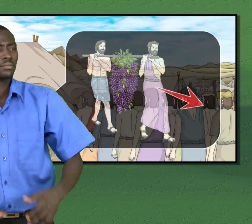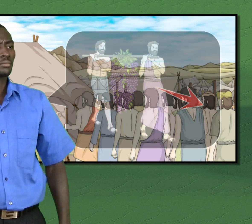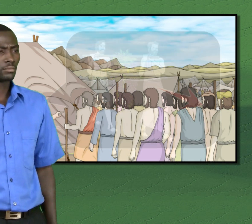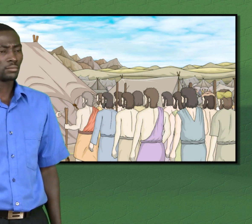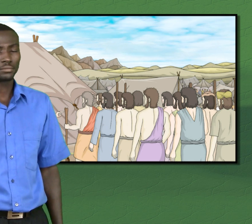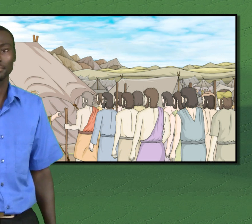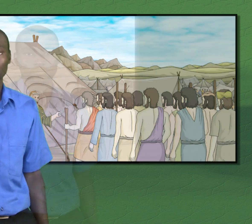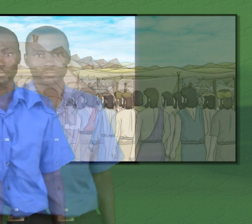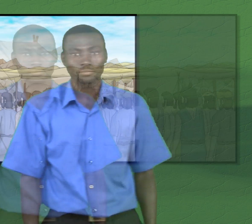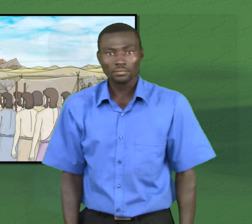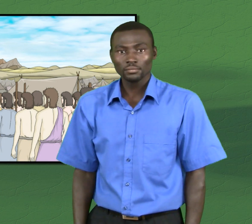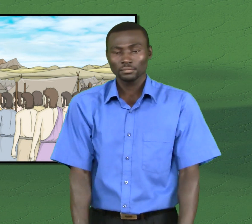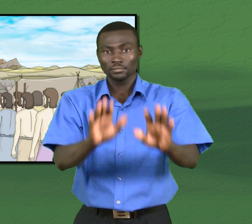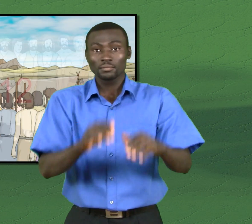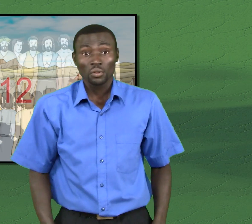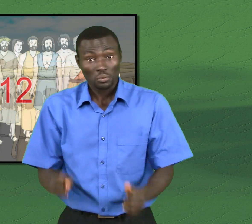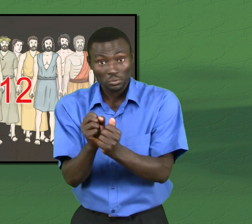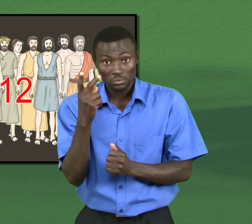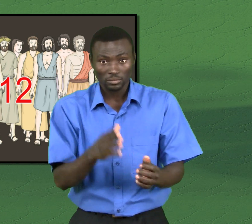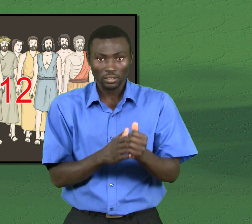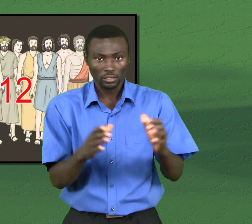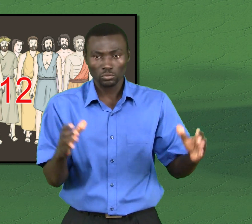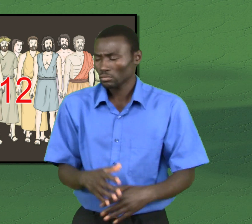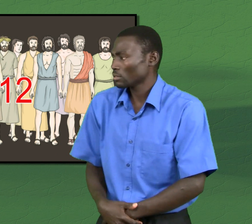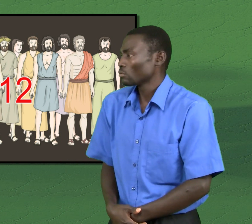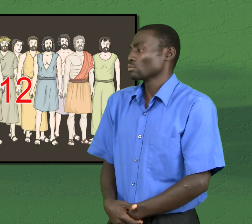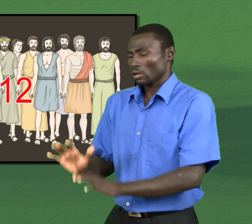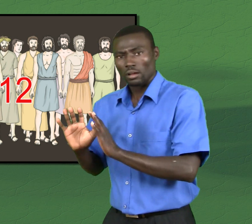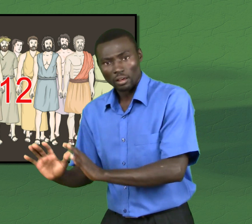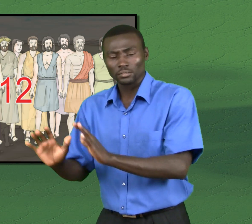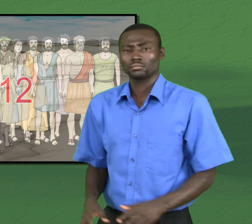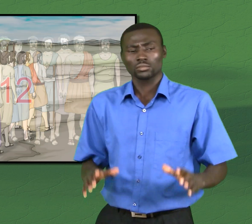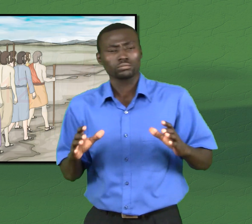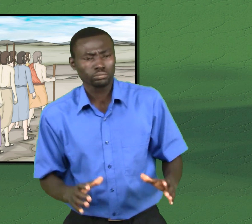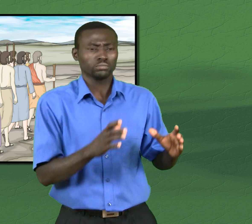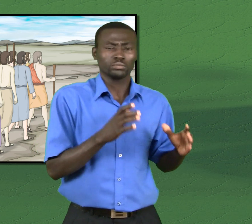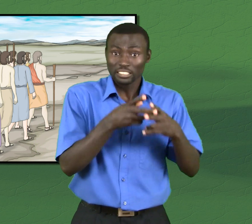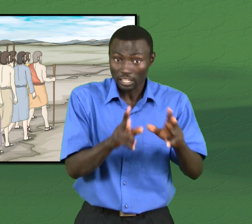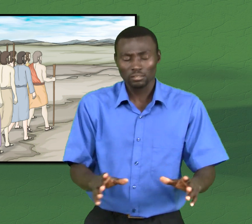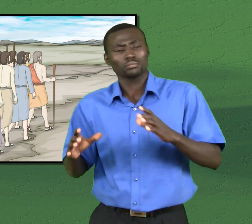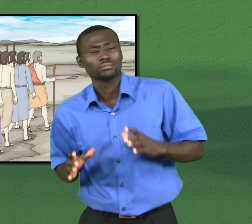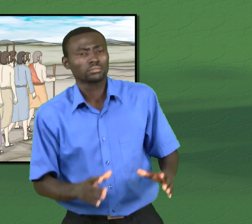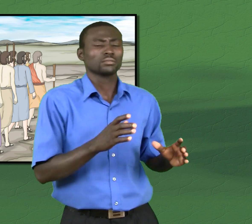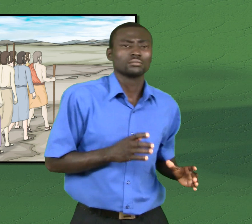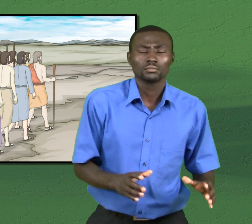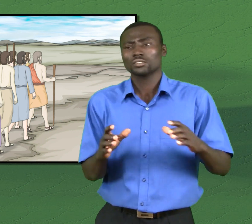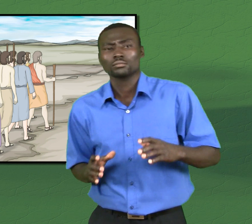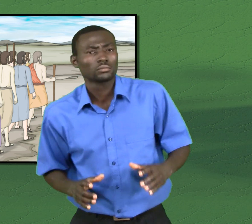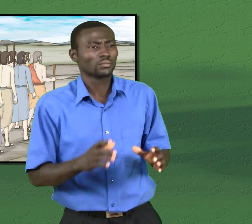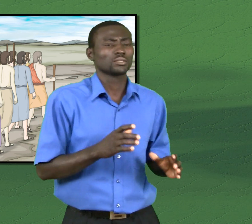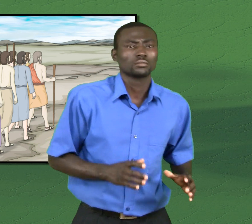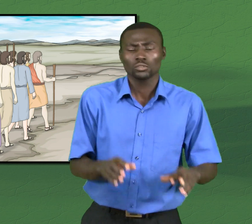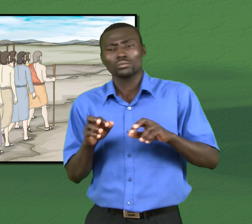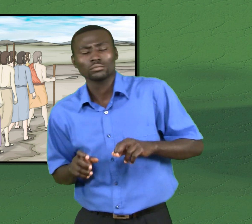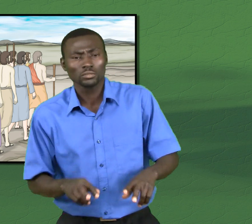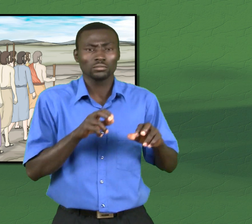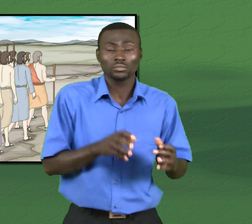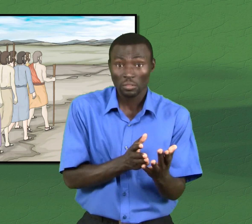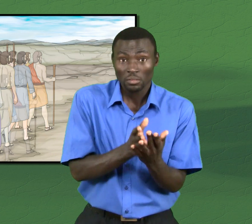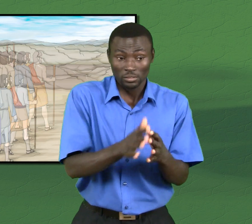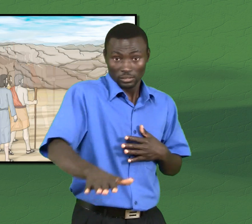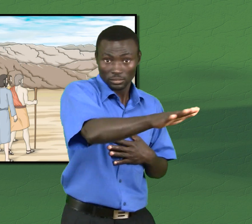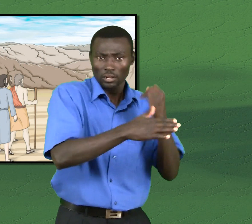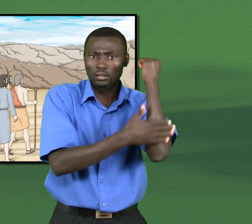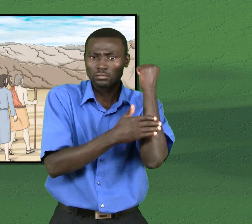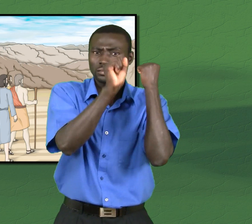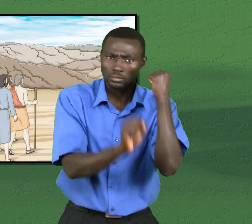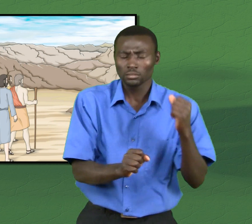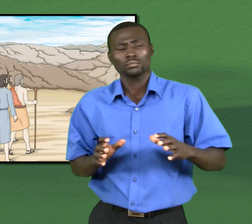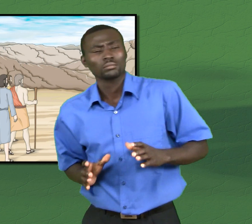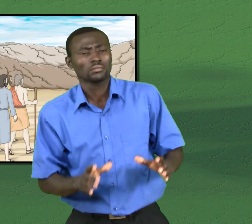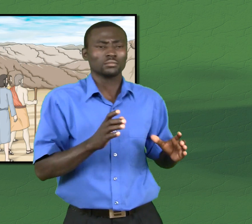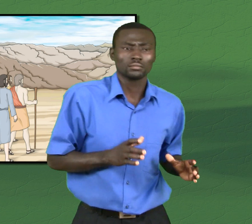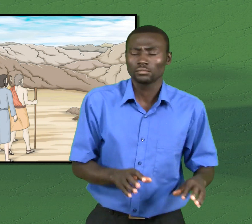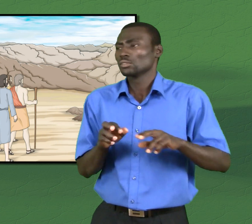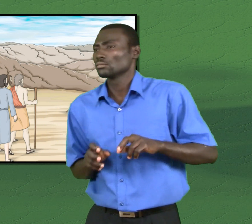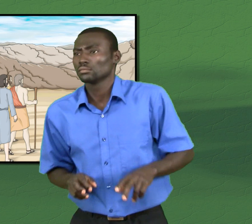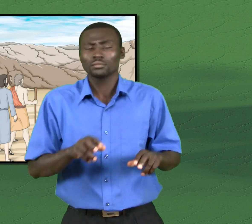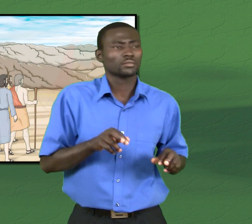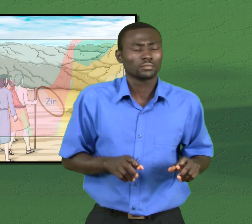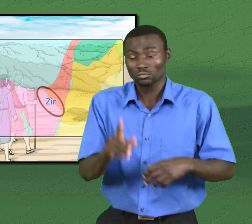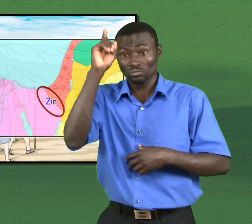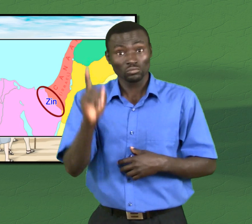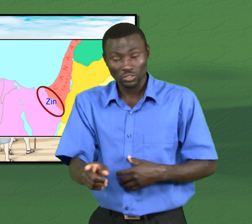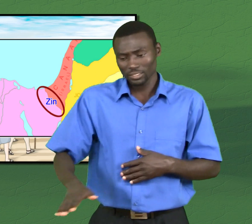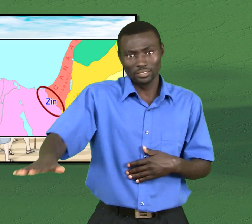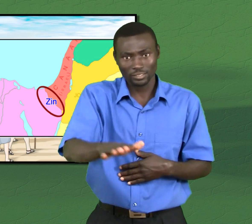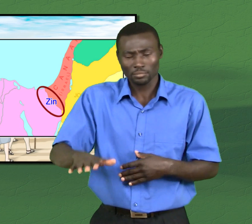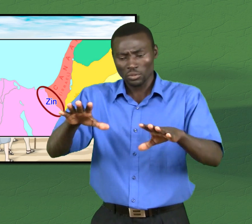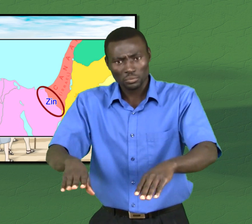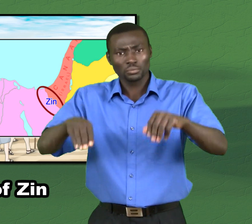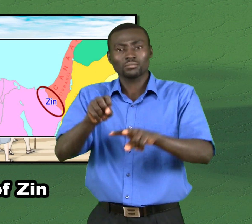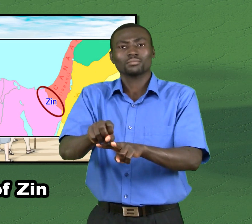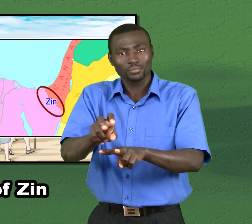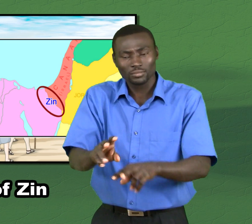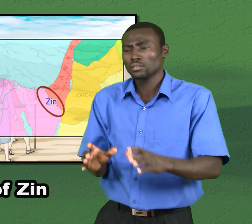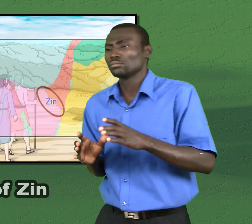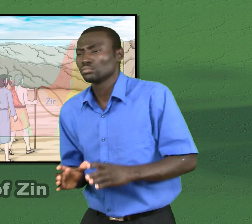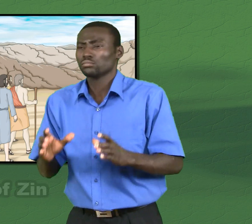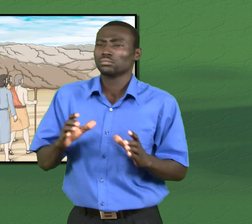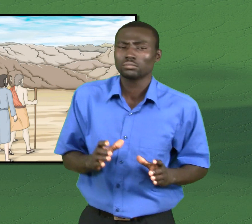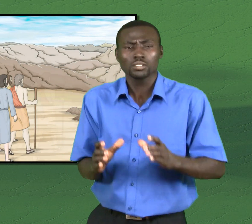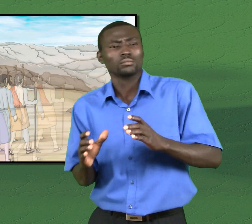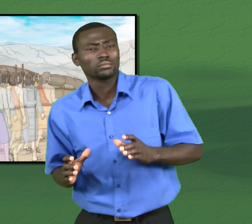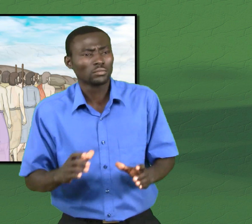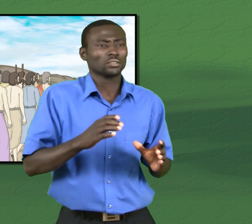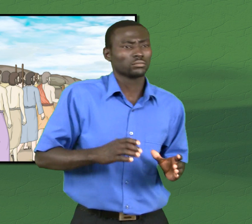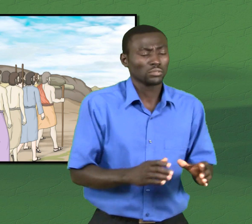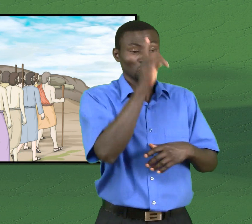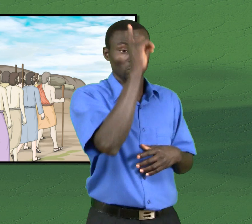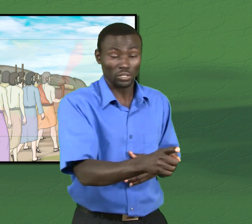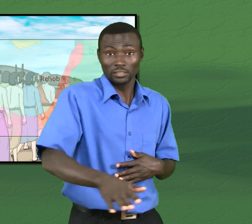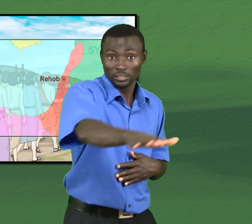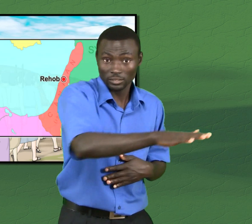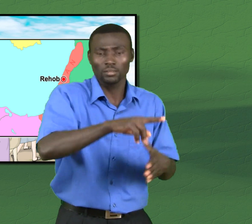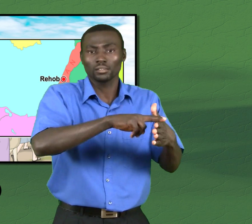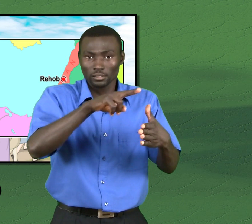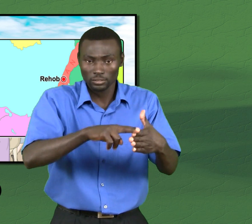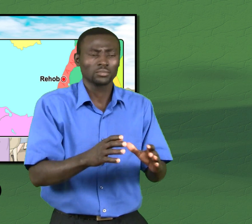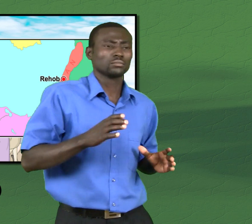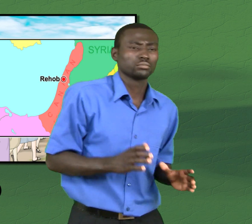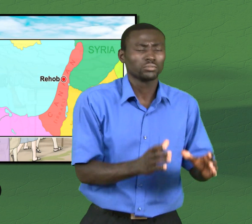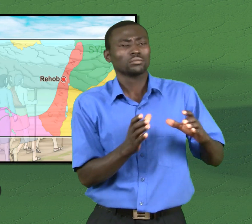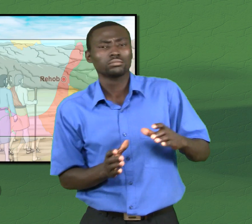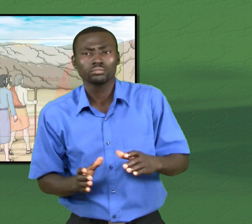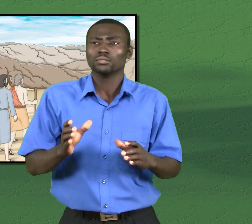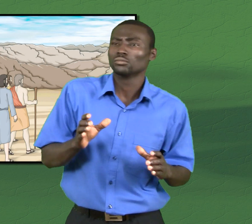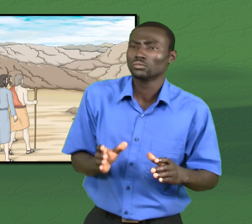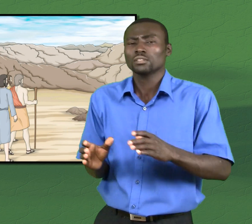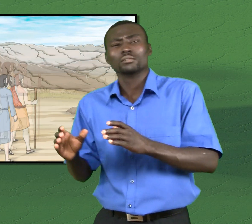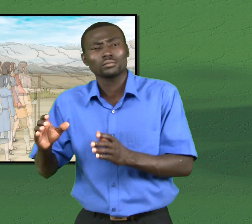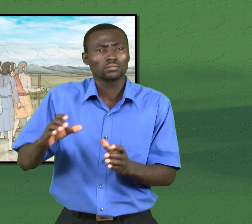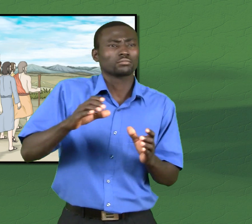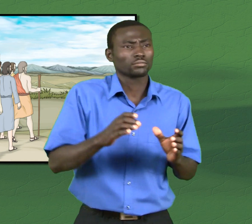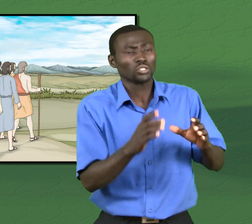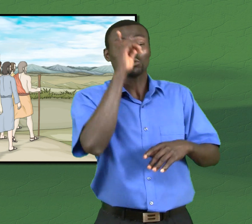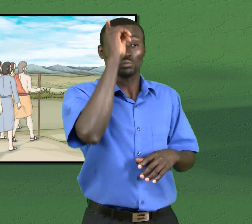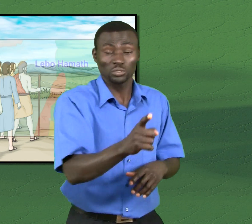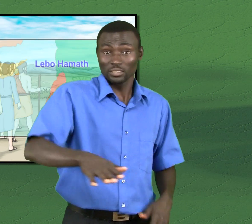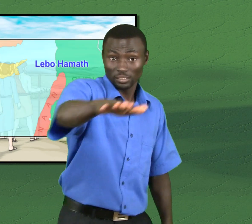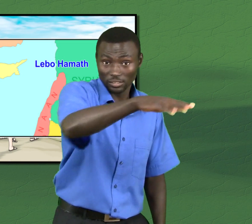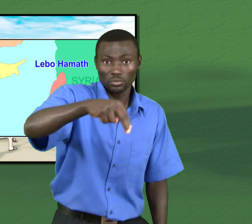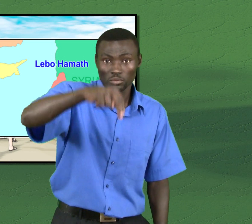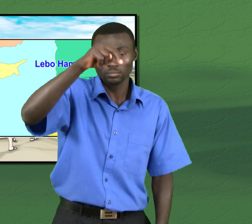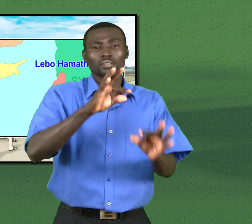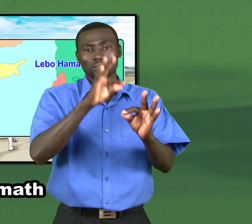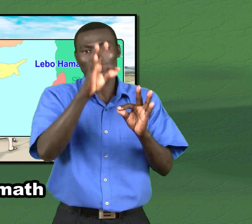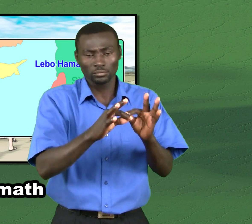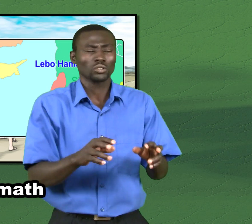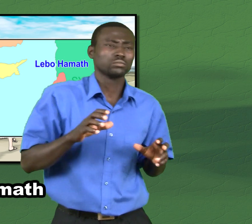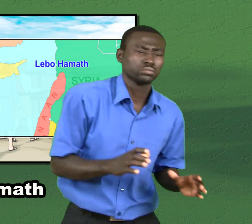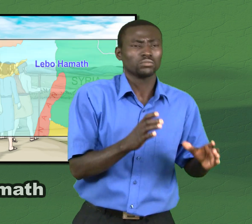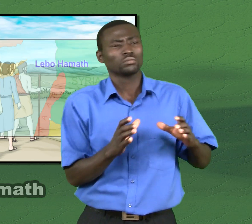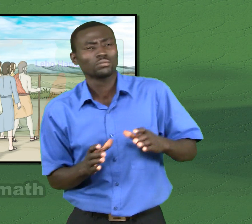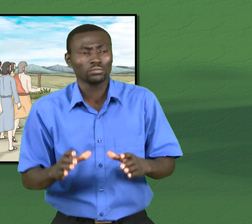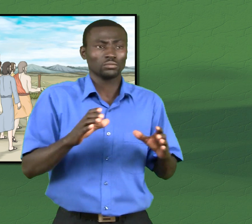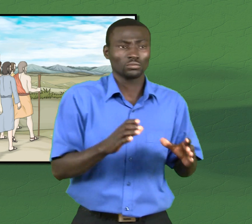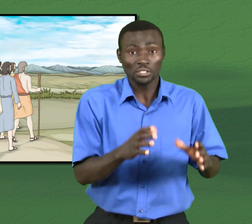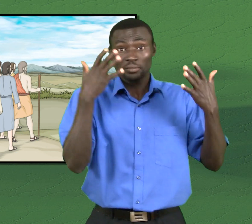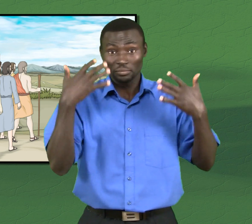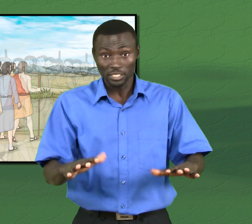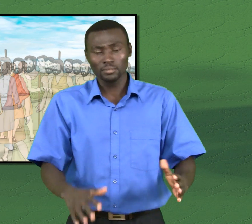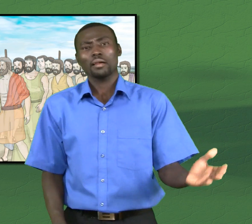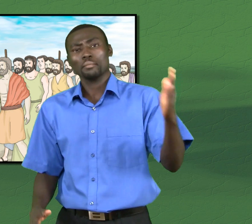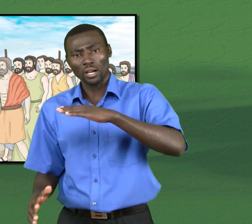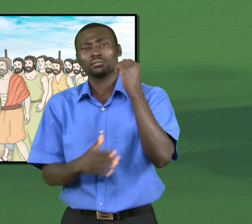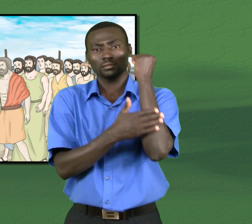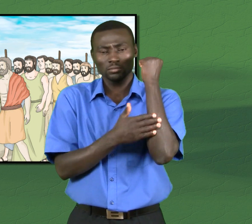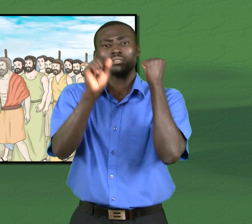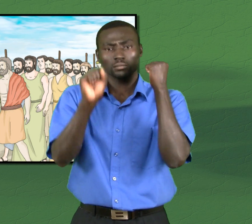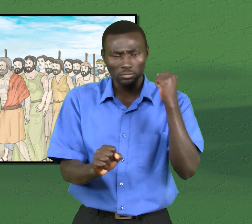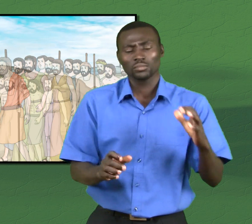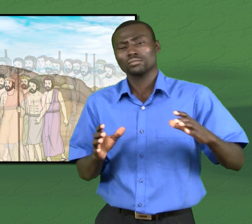(It was the season for the first ripe grapes.) So they went up and spied out the land from the Wilderness of Zin as far as Rehob, toward Lebo-hamath.